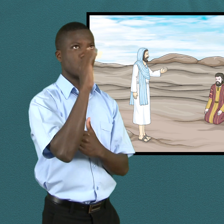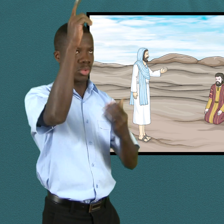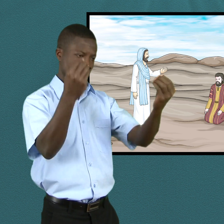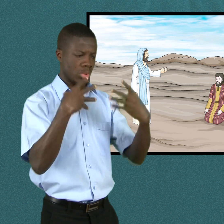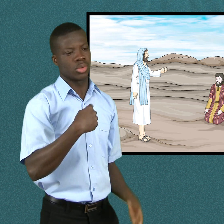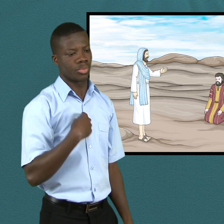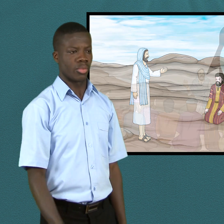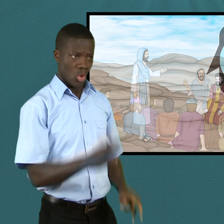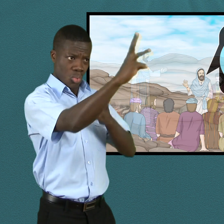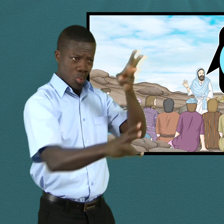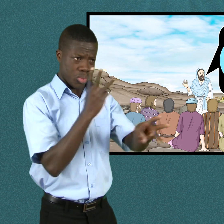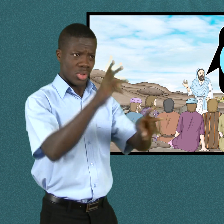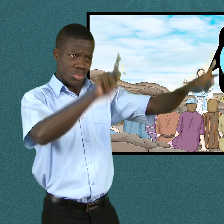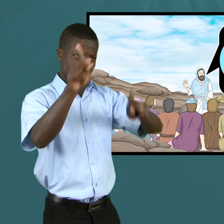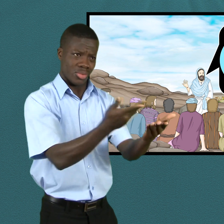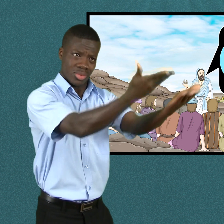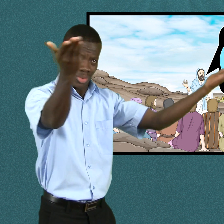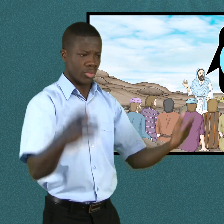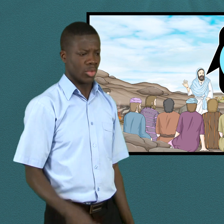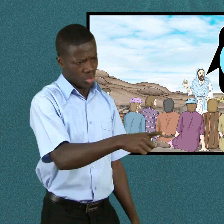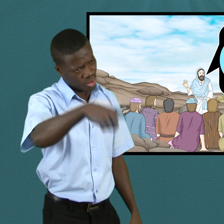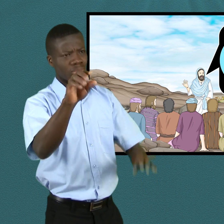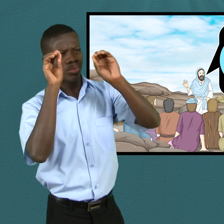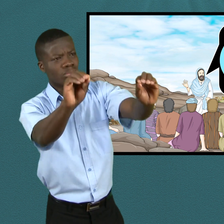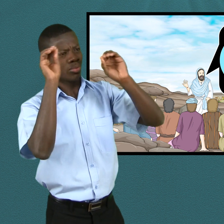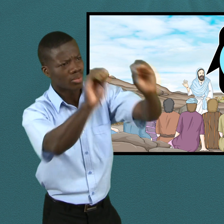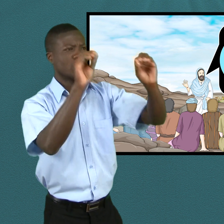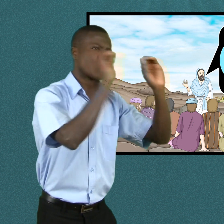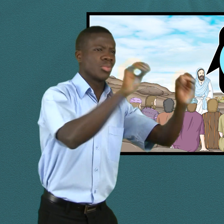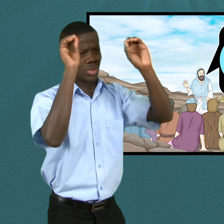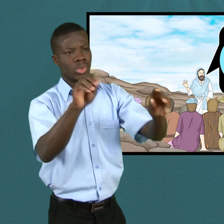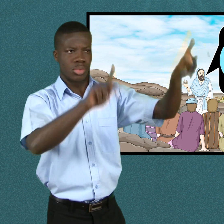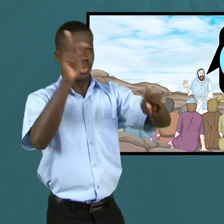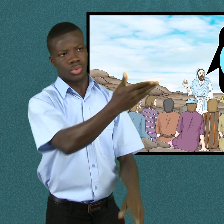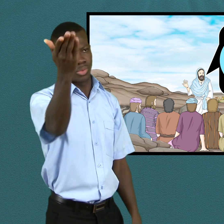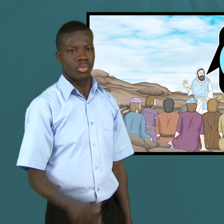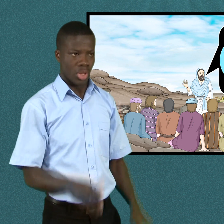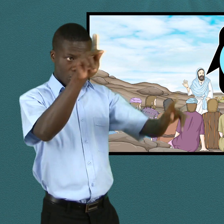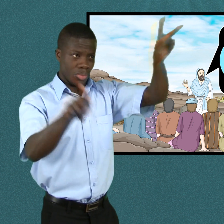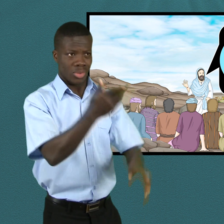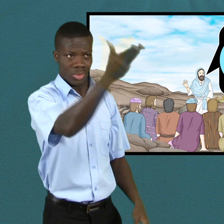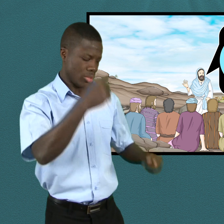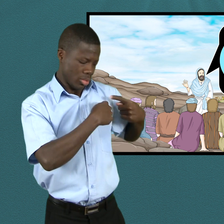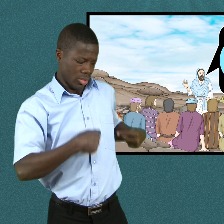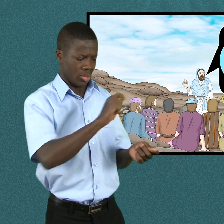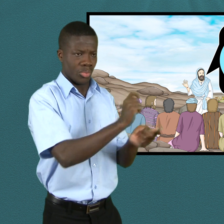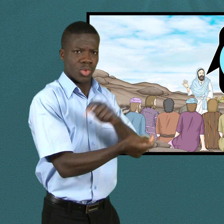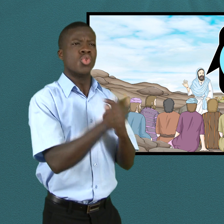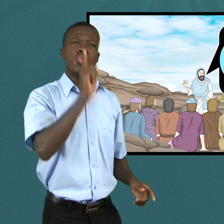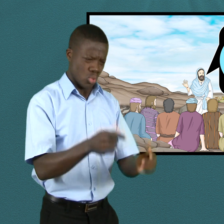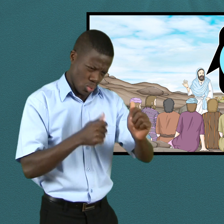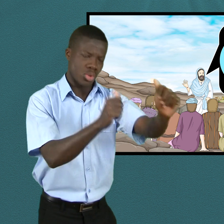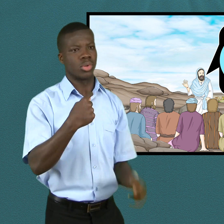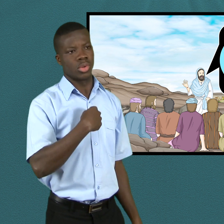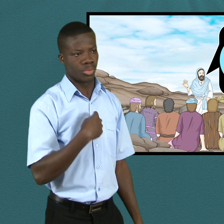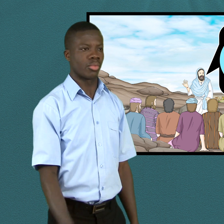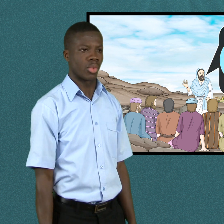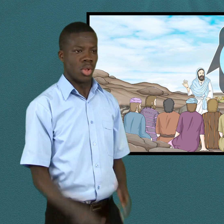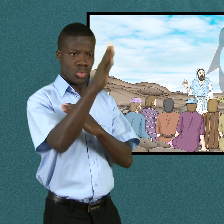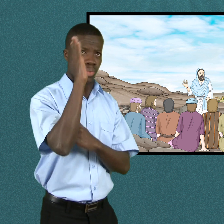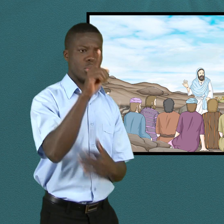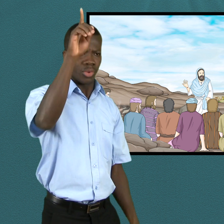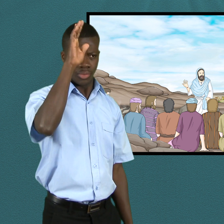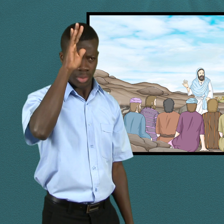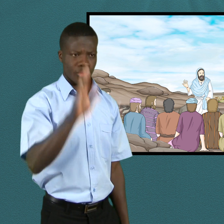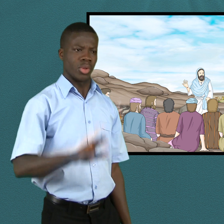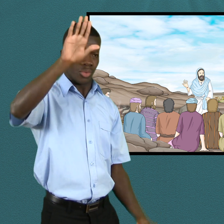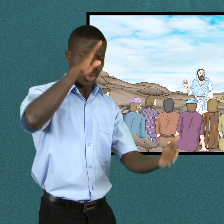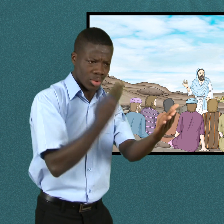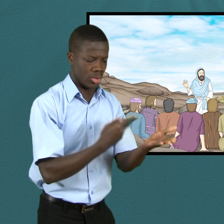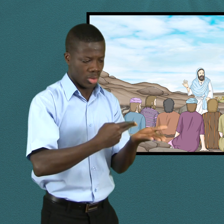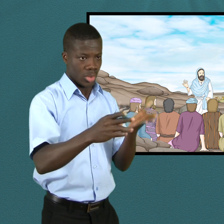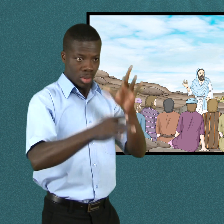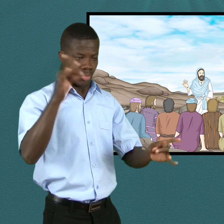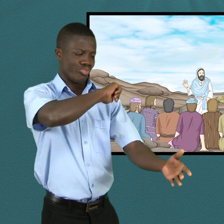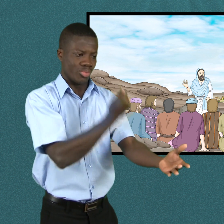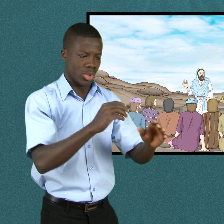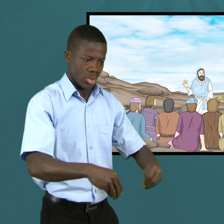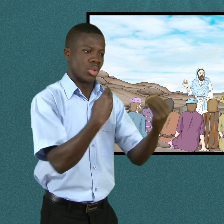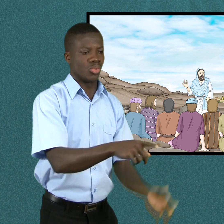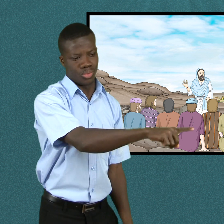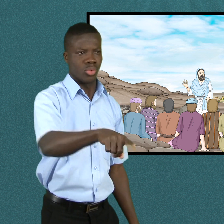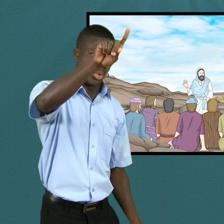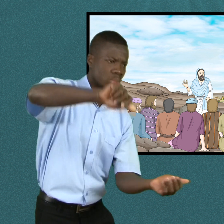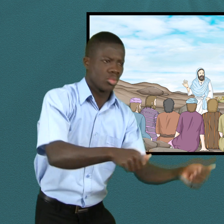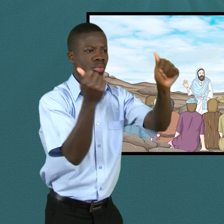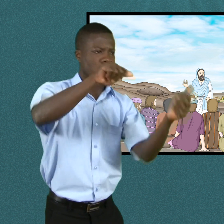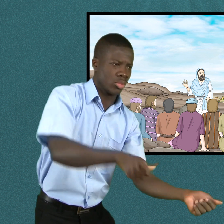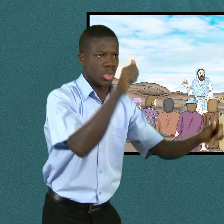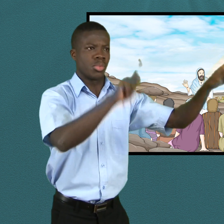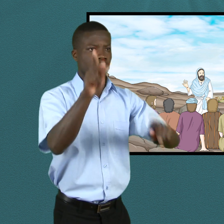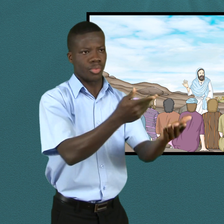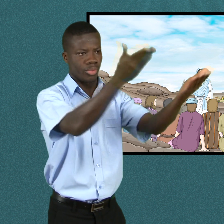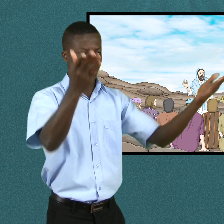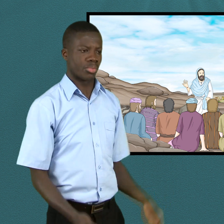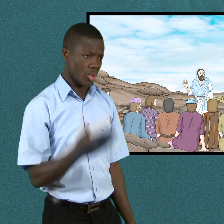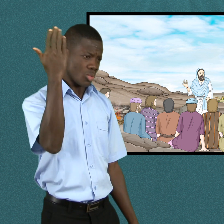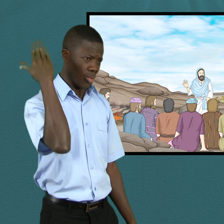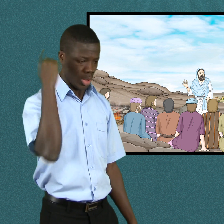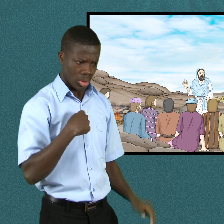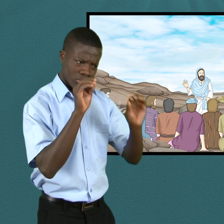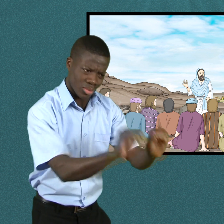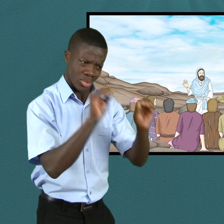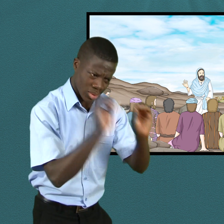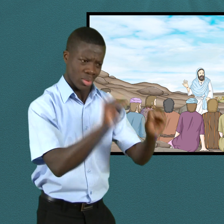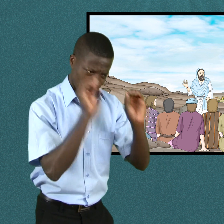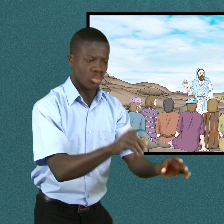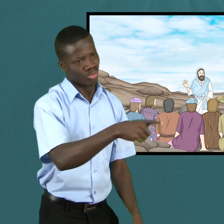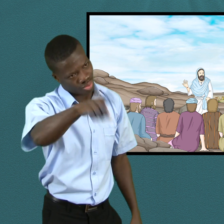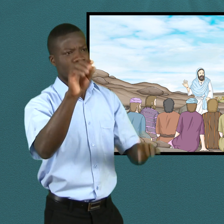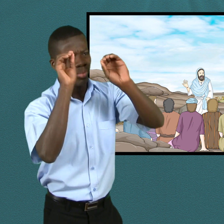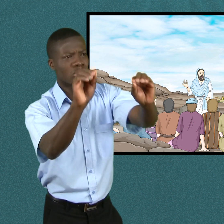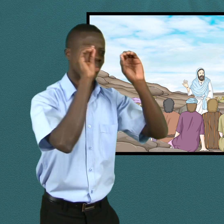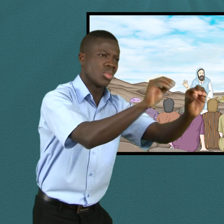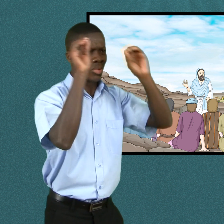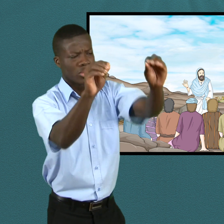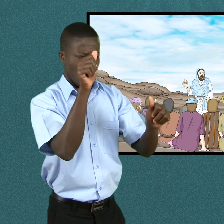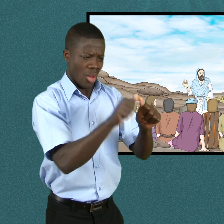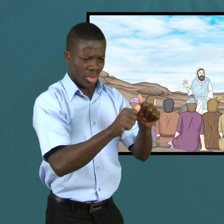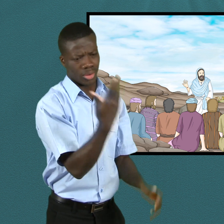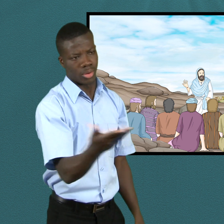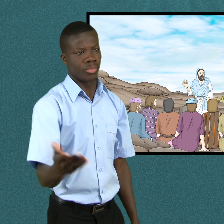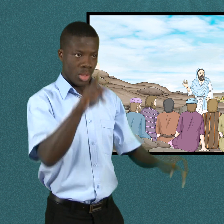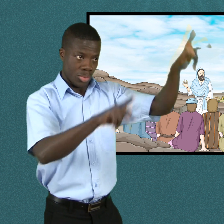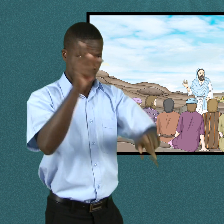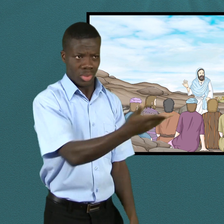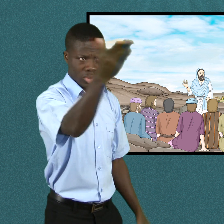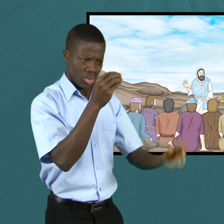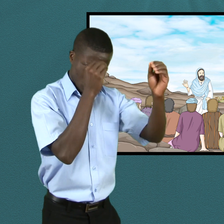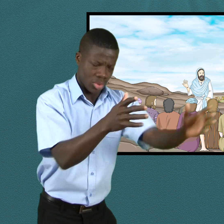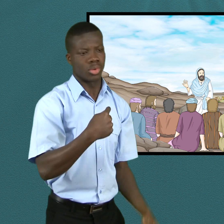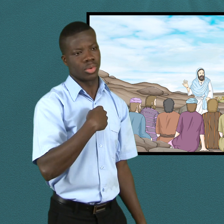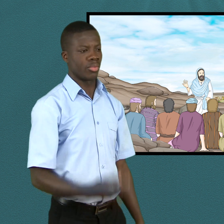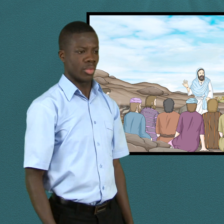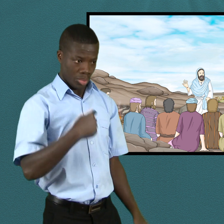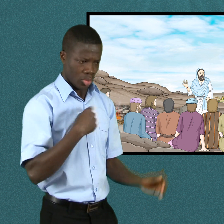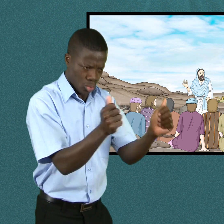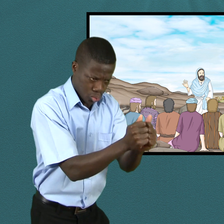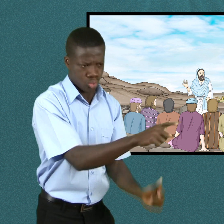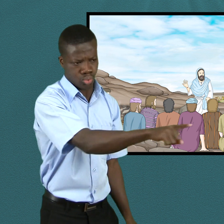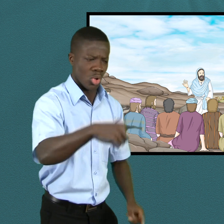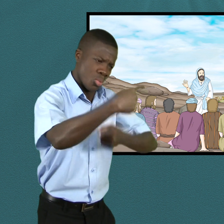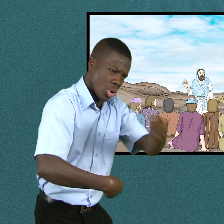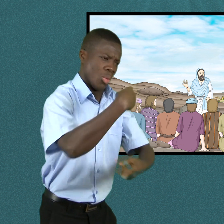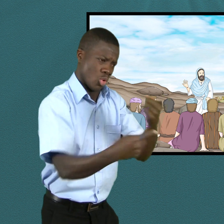Therefore go and make disciples of all nations, baptizing them in the name of the Father, and of the Son, and of the Holy Spirit, and teaching them to obey all that I have commanded you.